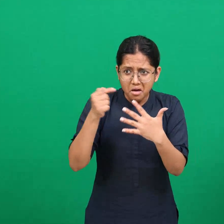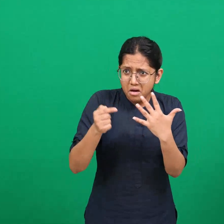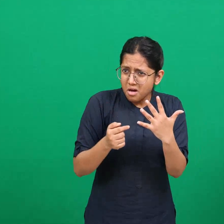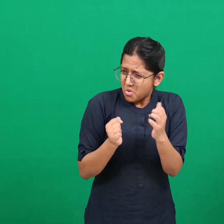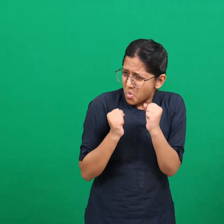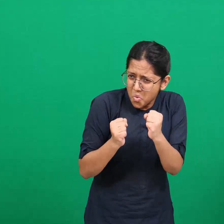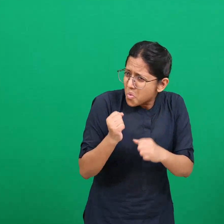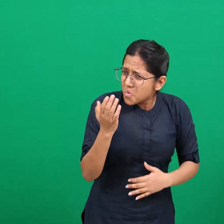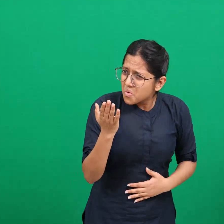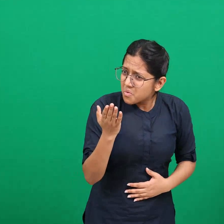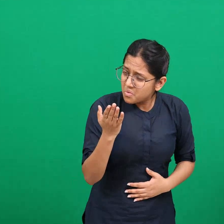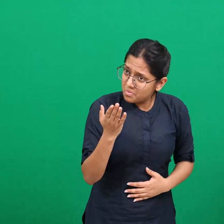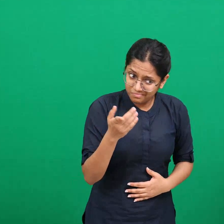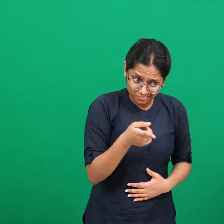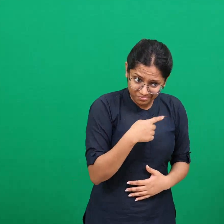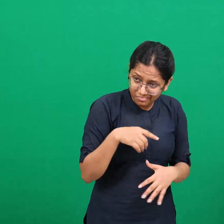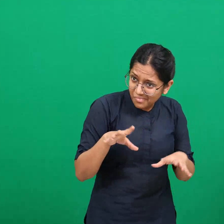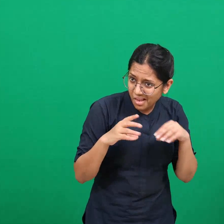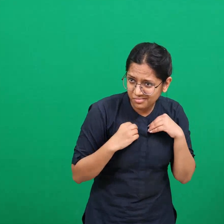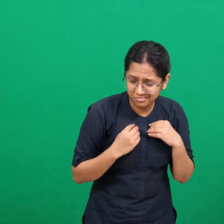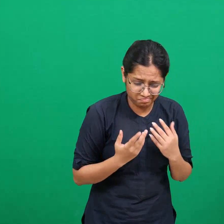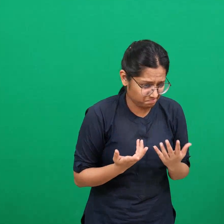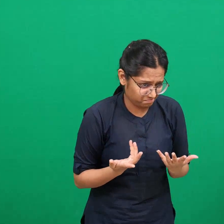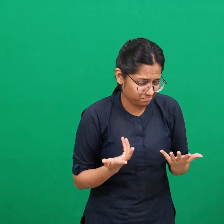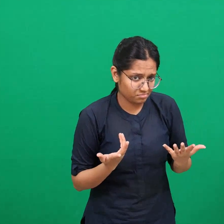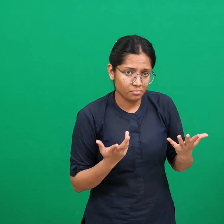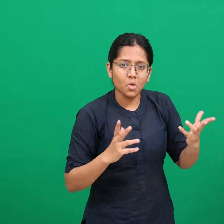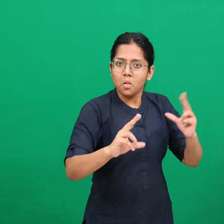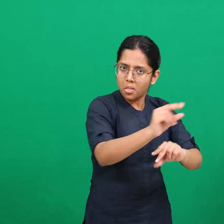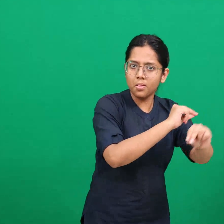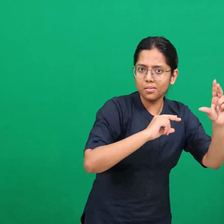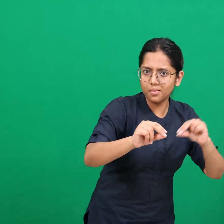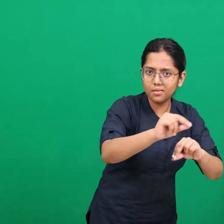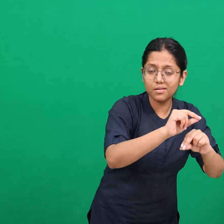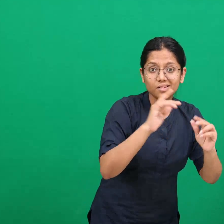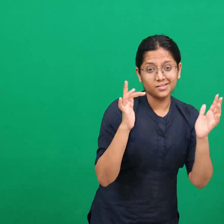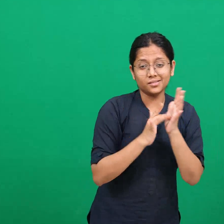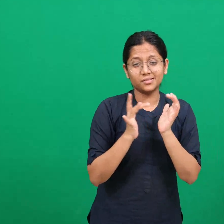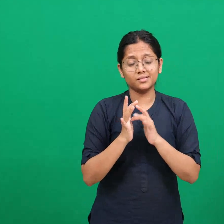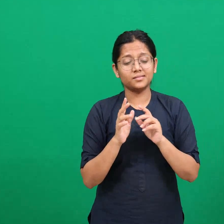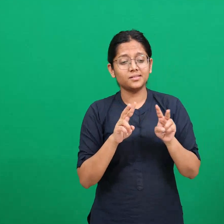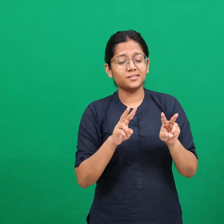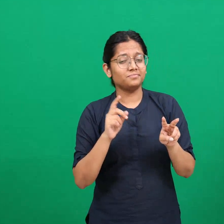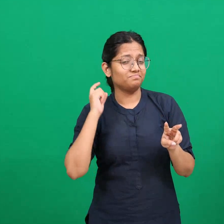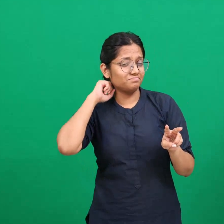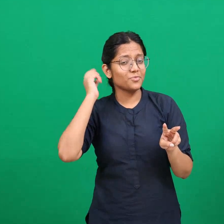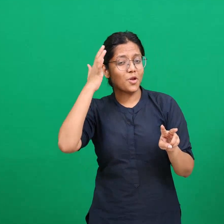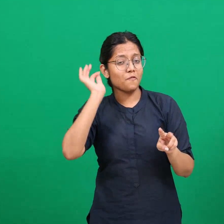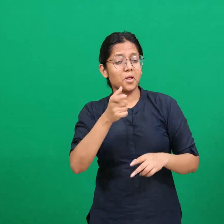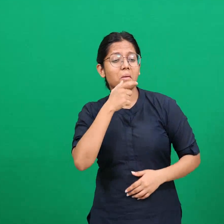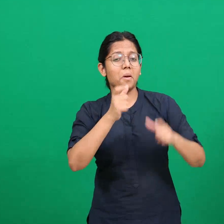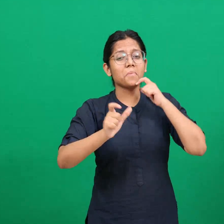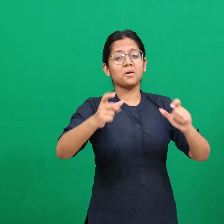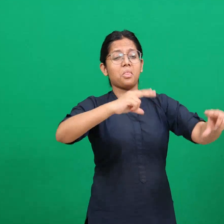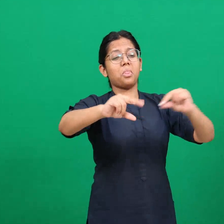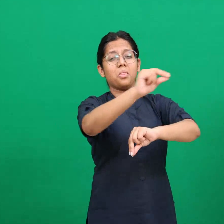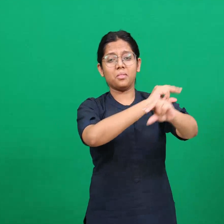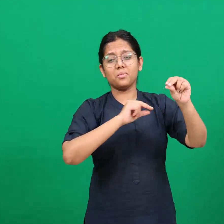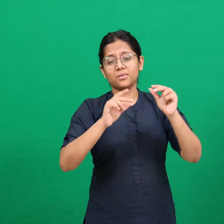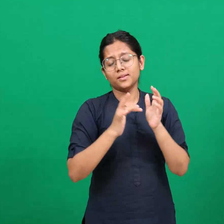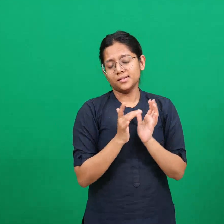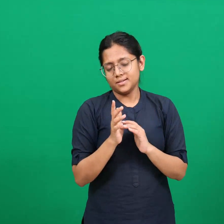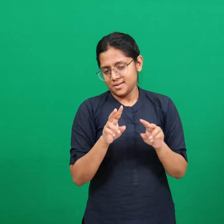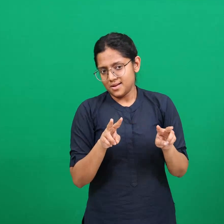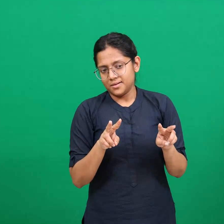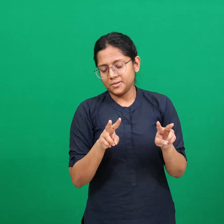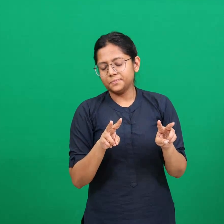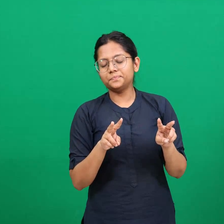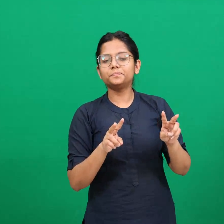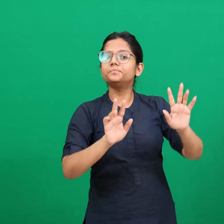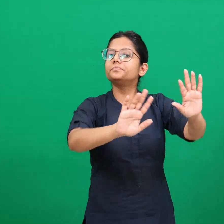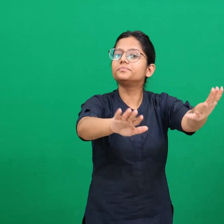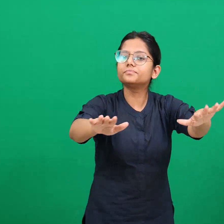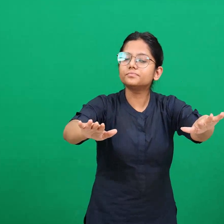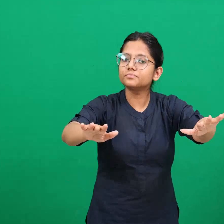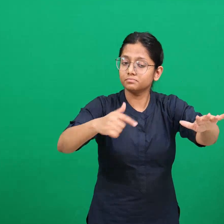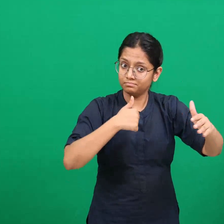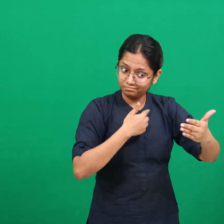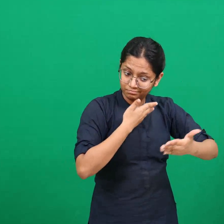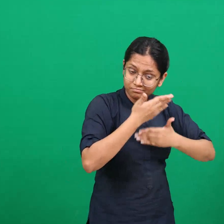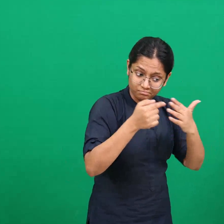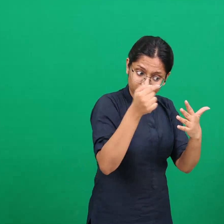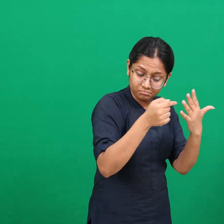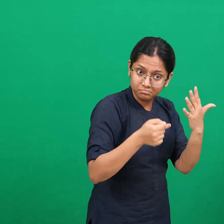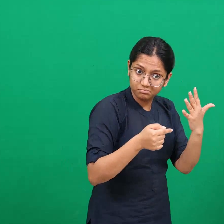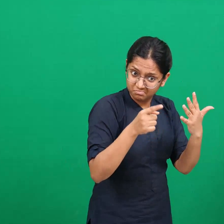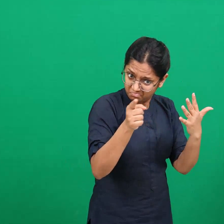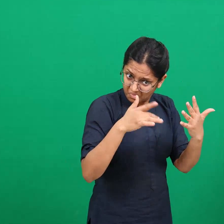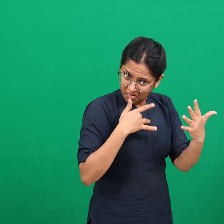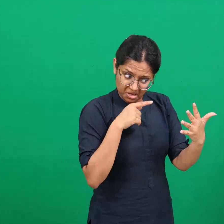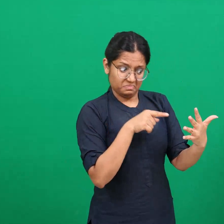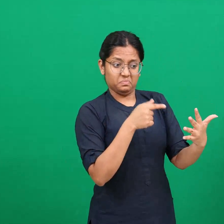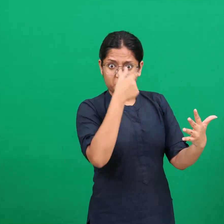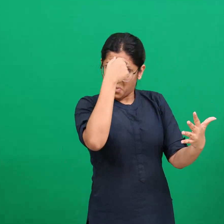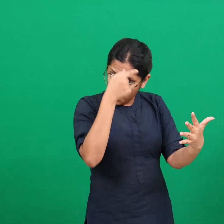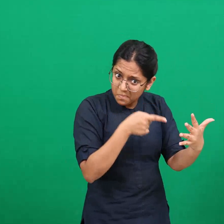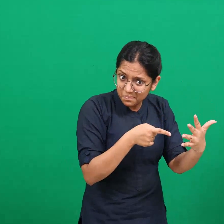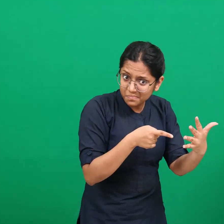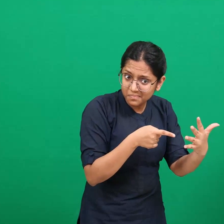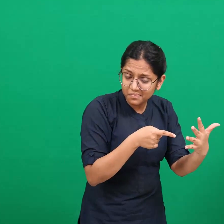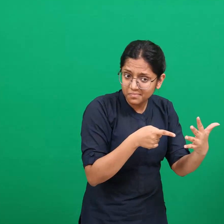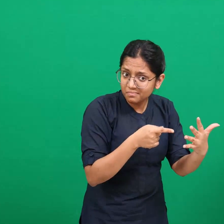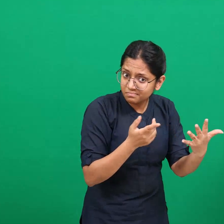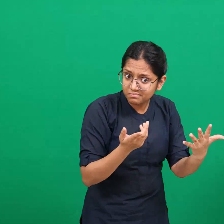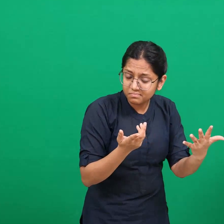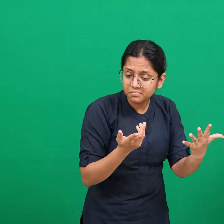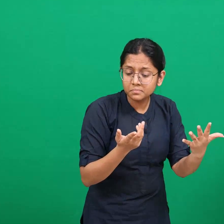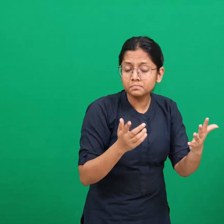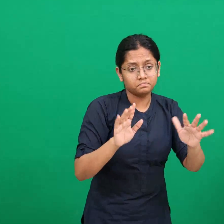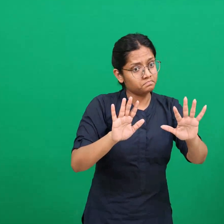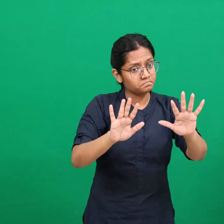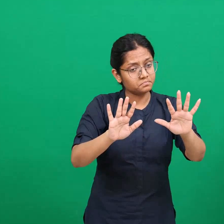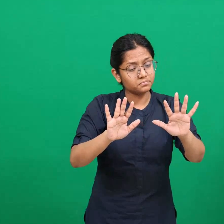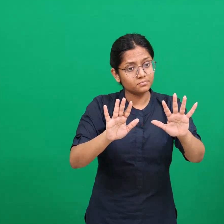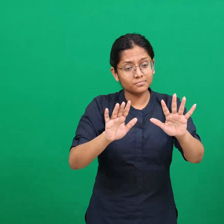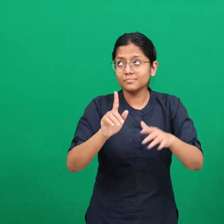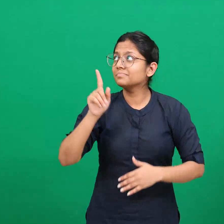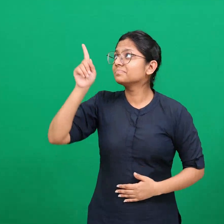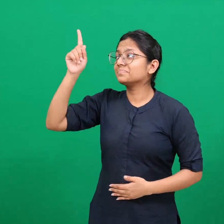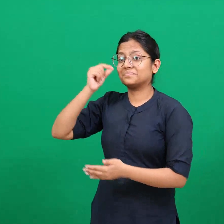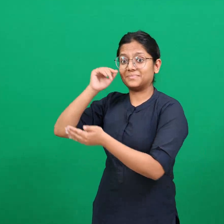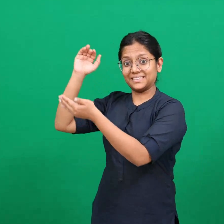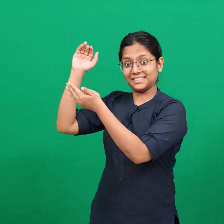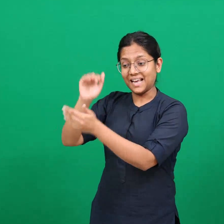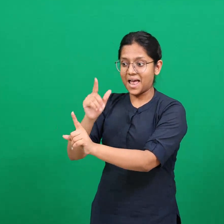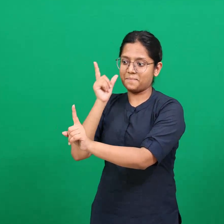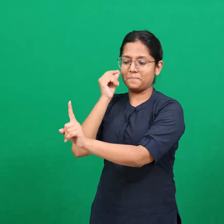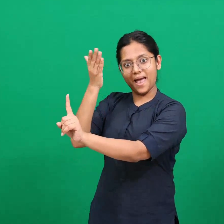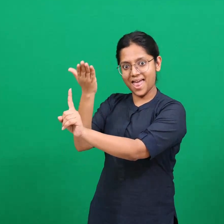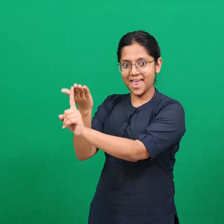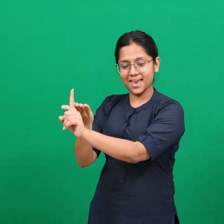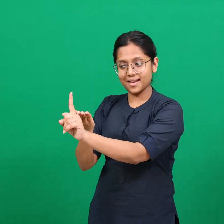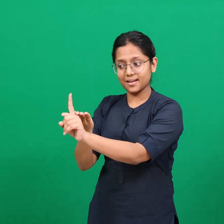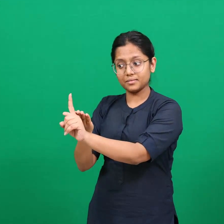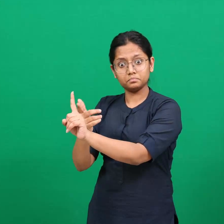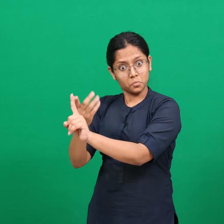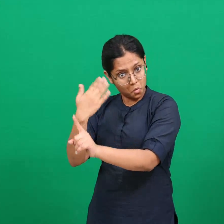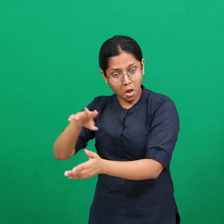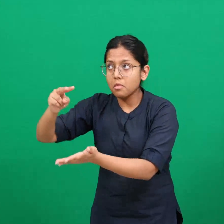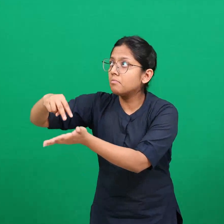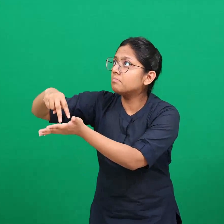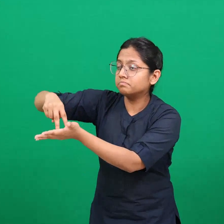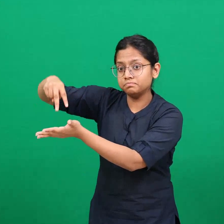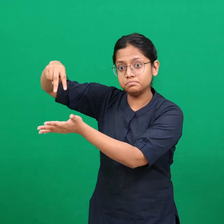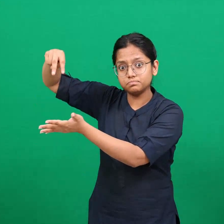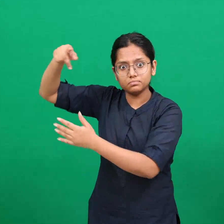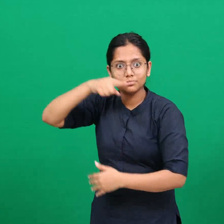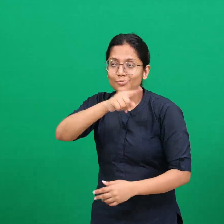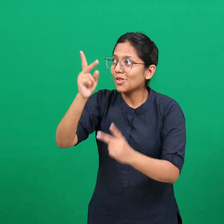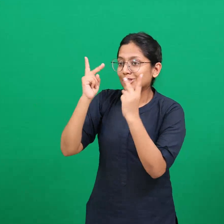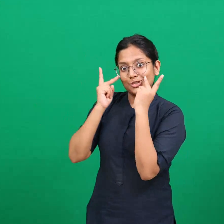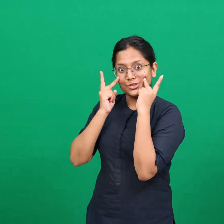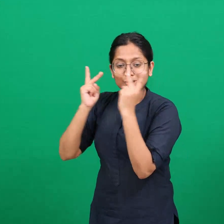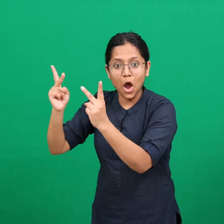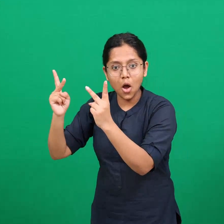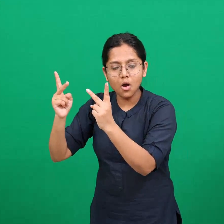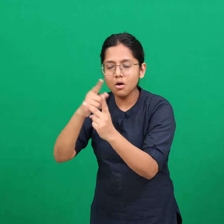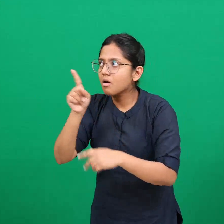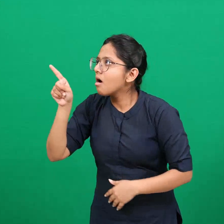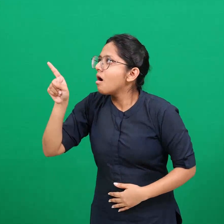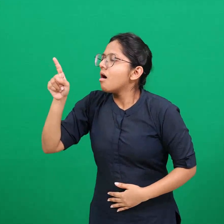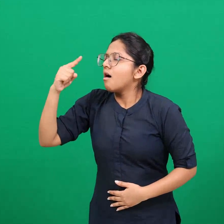Aware that His disciples were grumbling about this teaching, Jesus asked them, "Does this offend you?